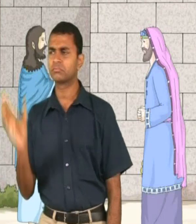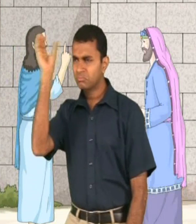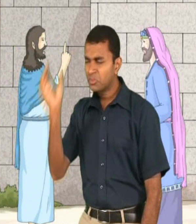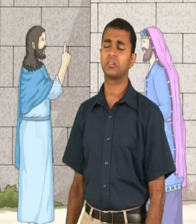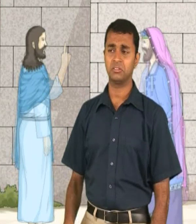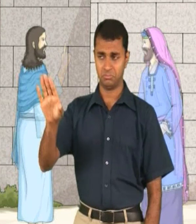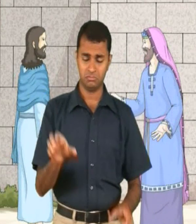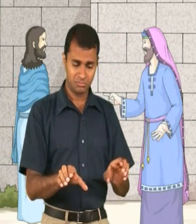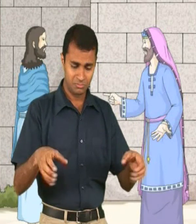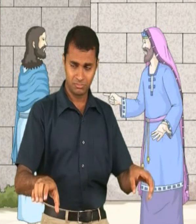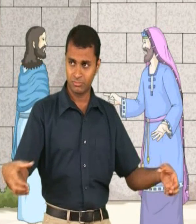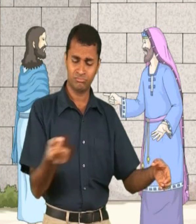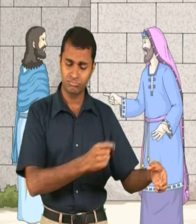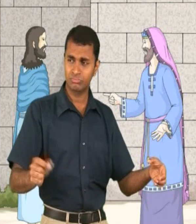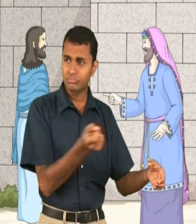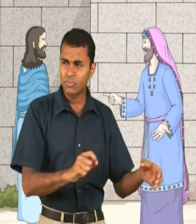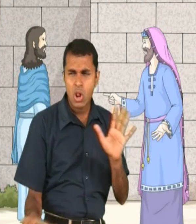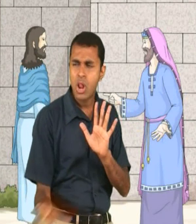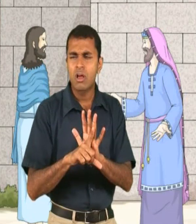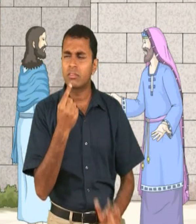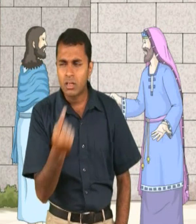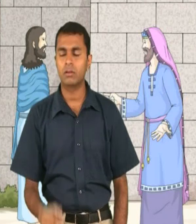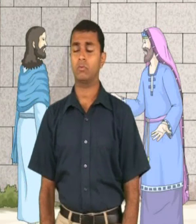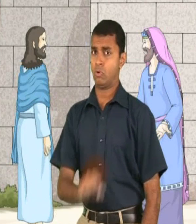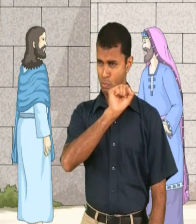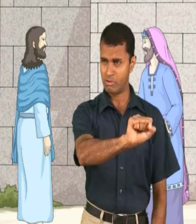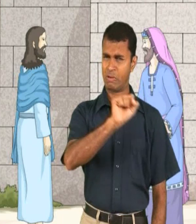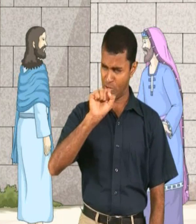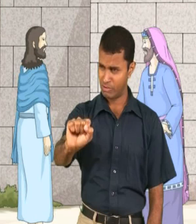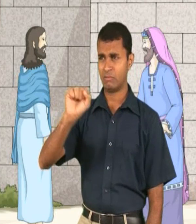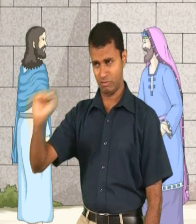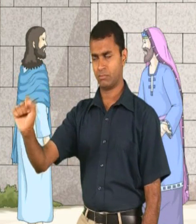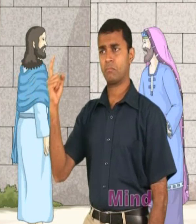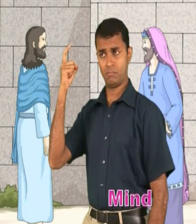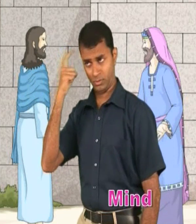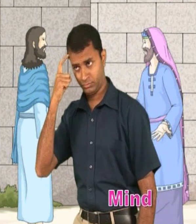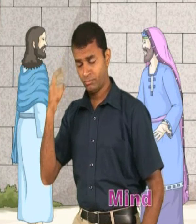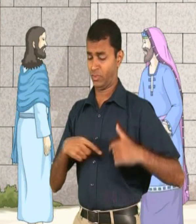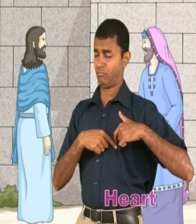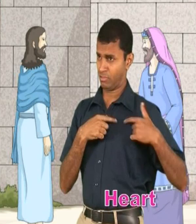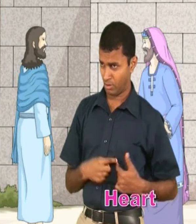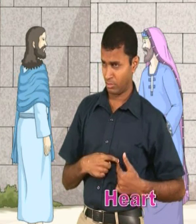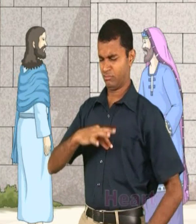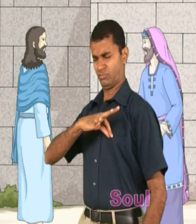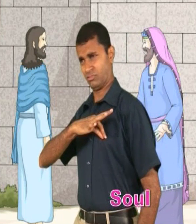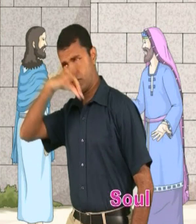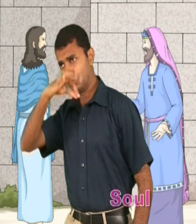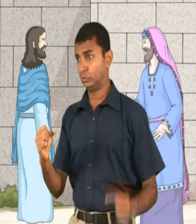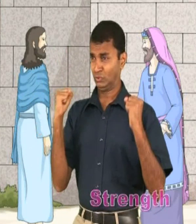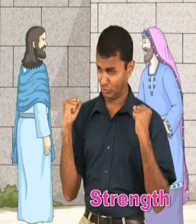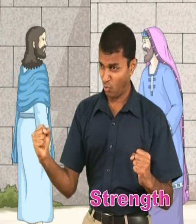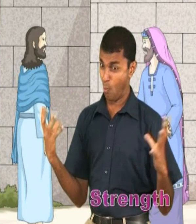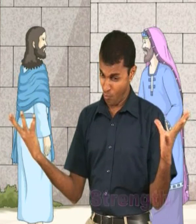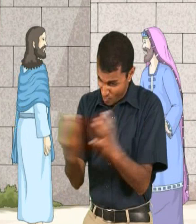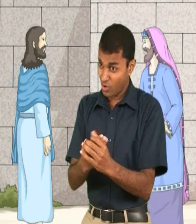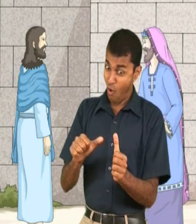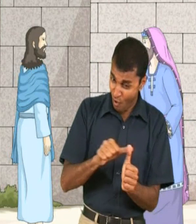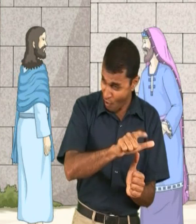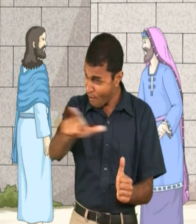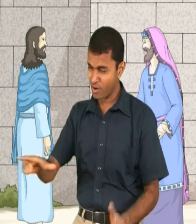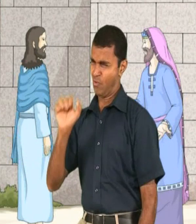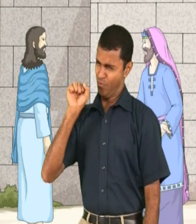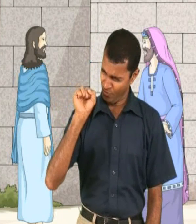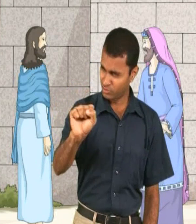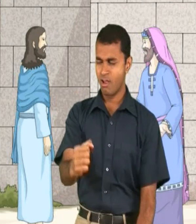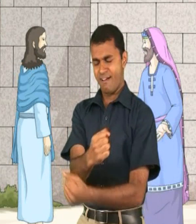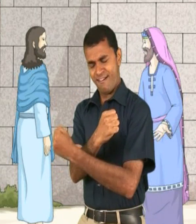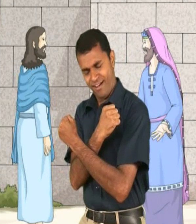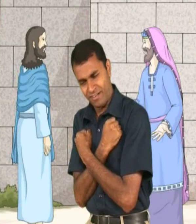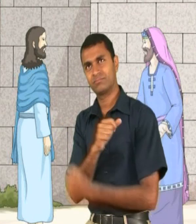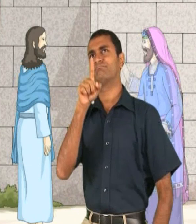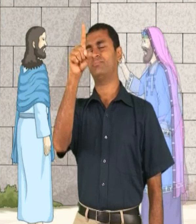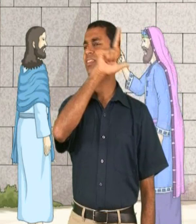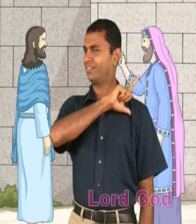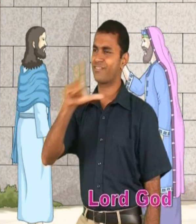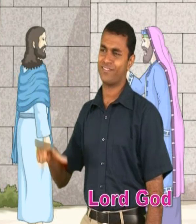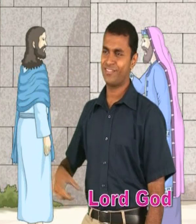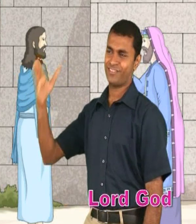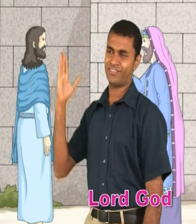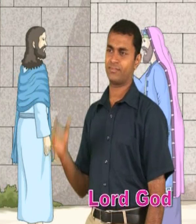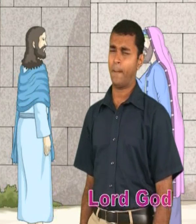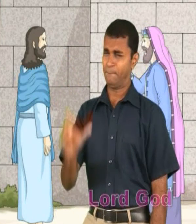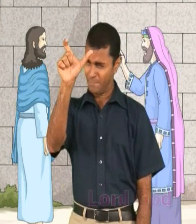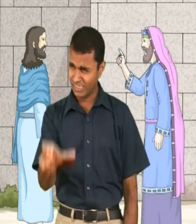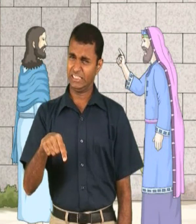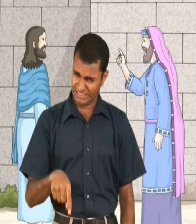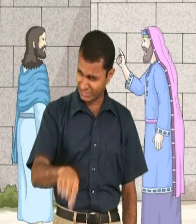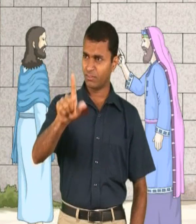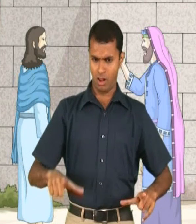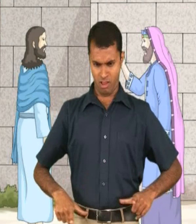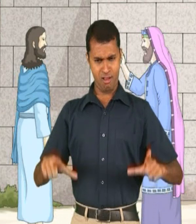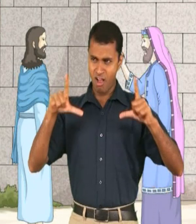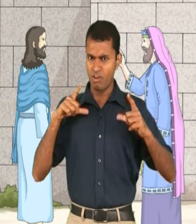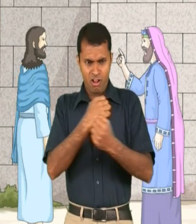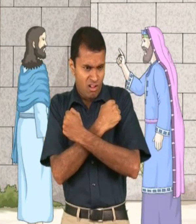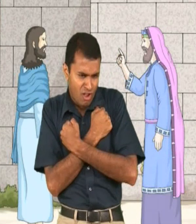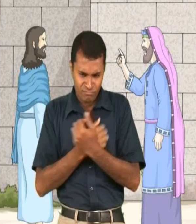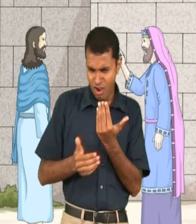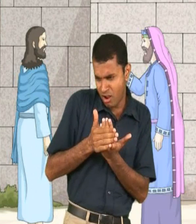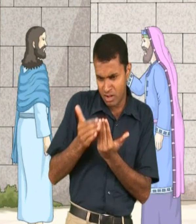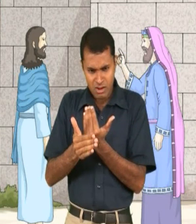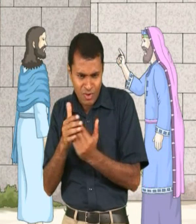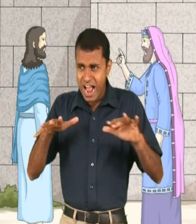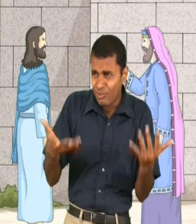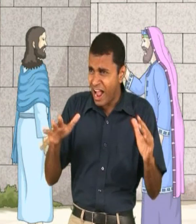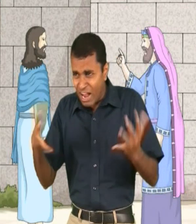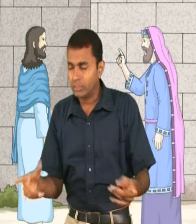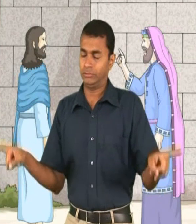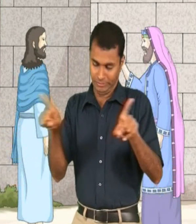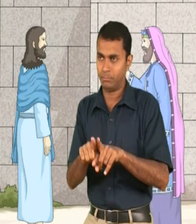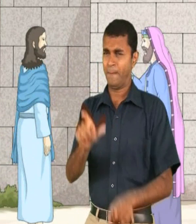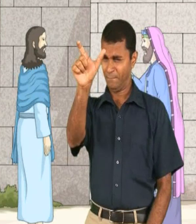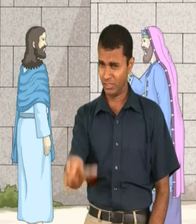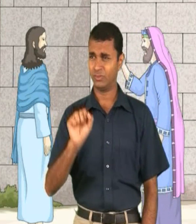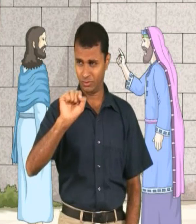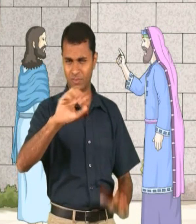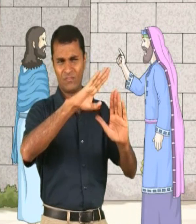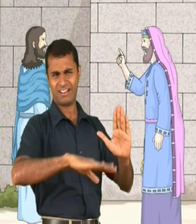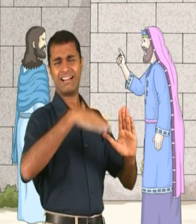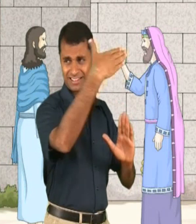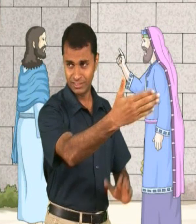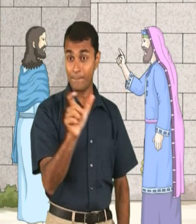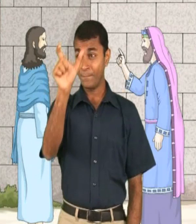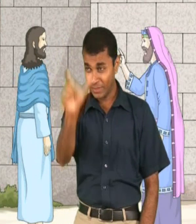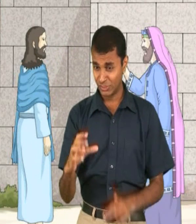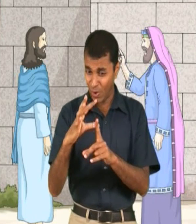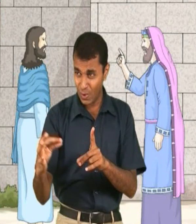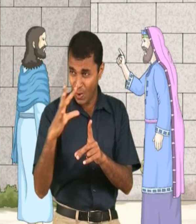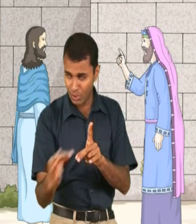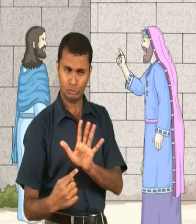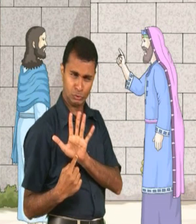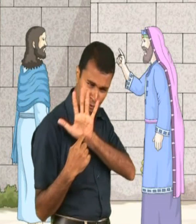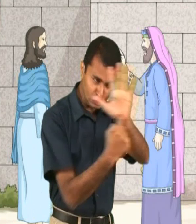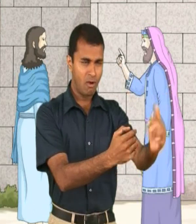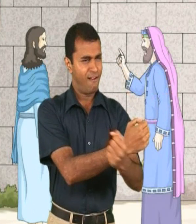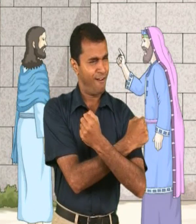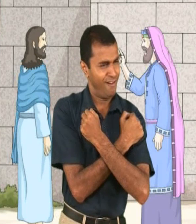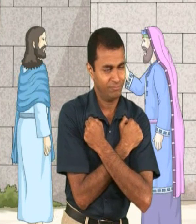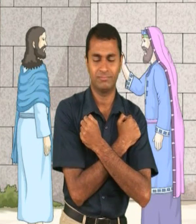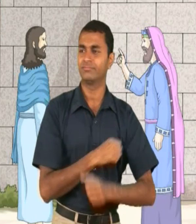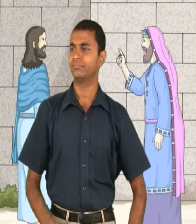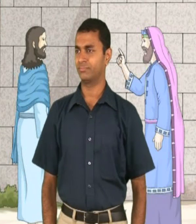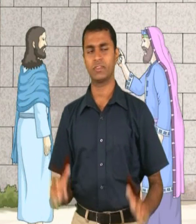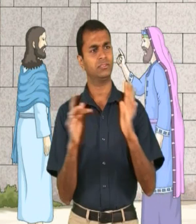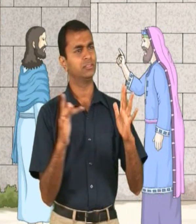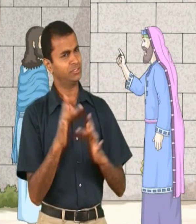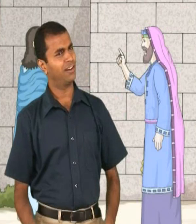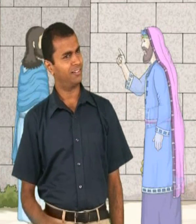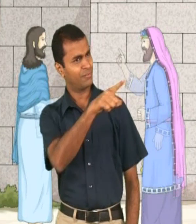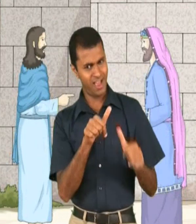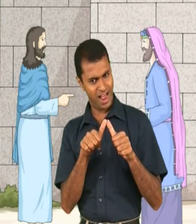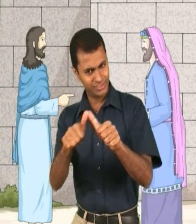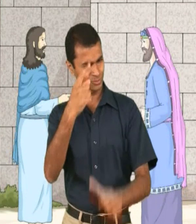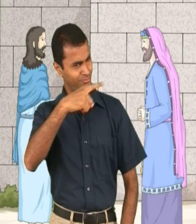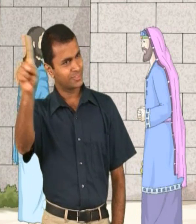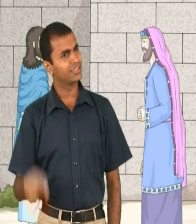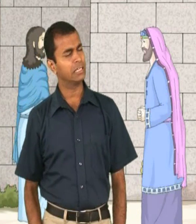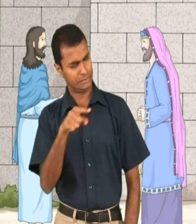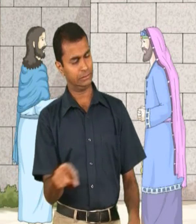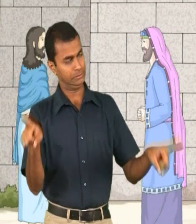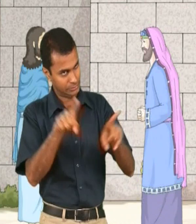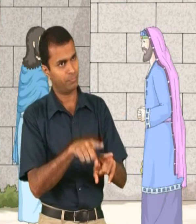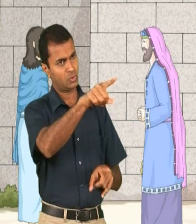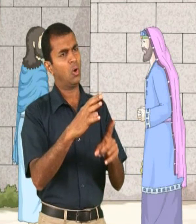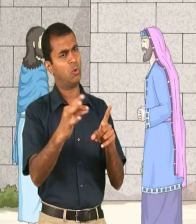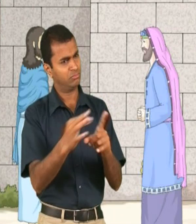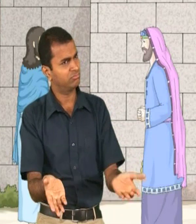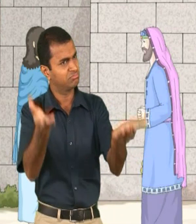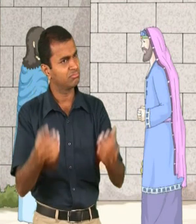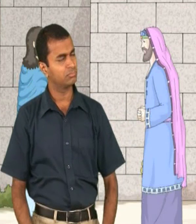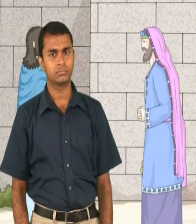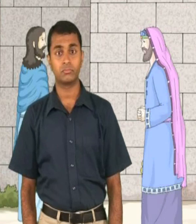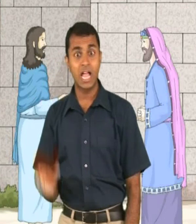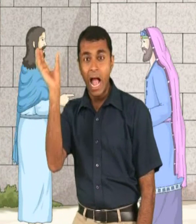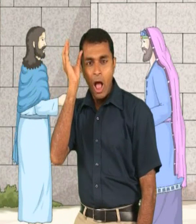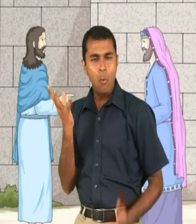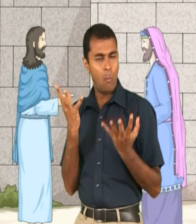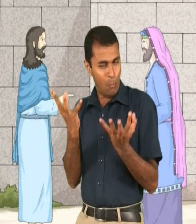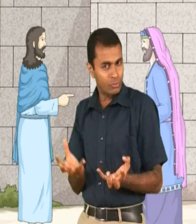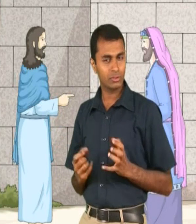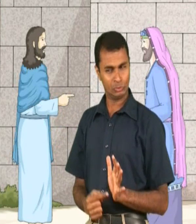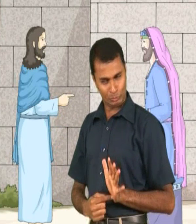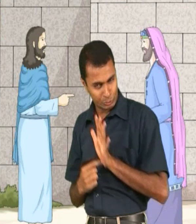He answered, “‘Love the Lord your God with all your heart and with all your soul and with all your strength and with all your mind’ and ‘Love your neighbor as yourself.’” “You have answered correctly,” Jesus said.